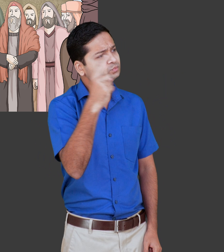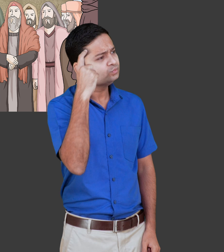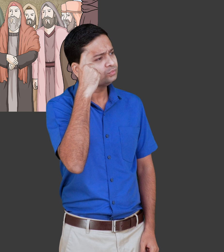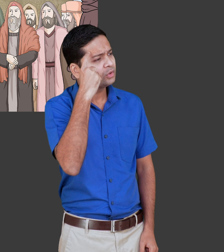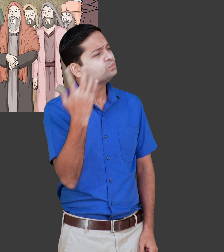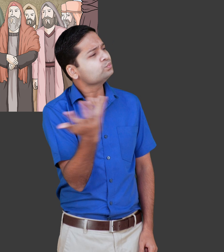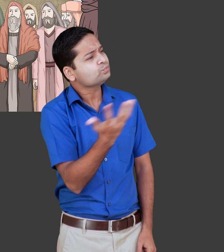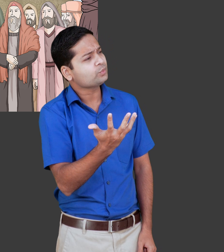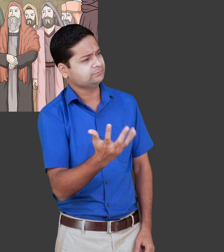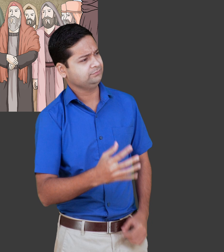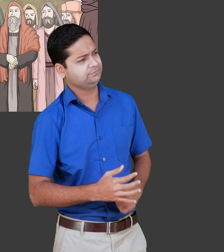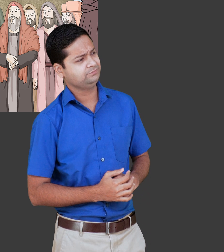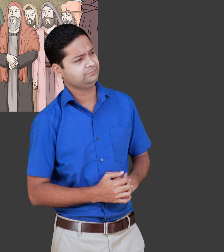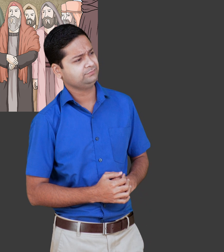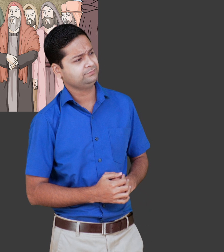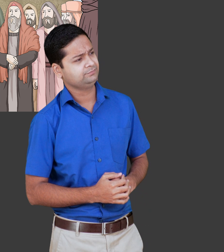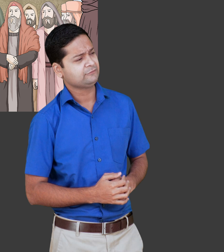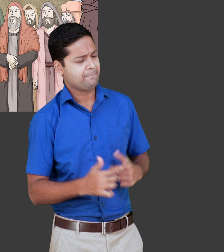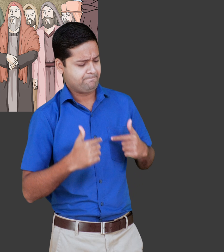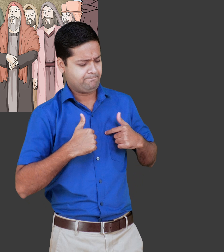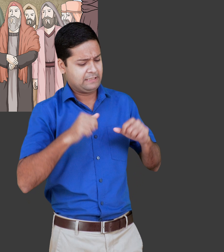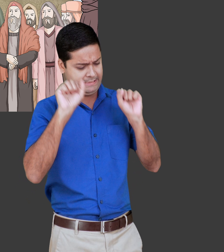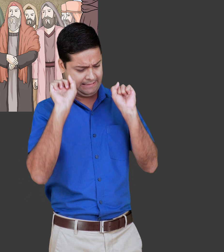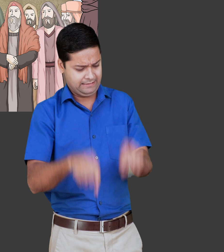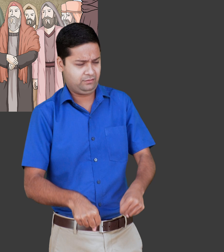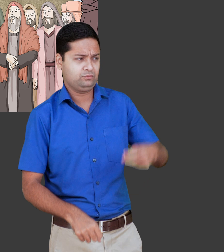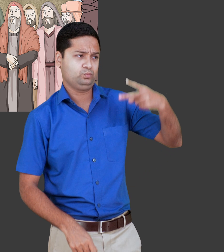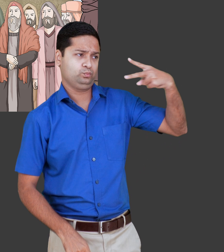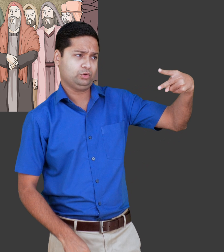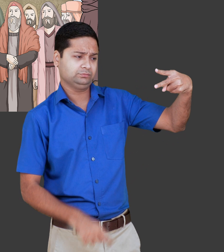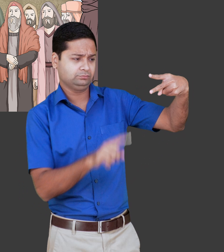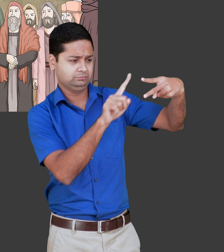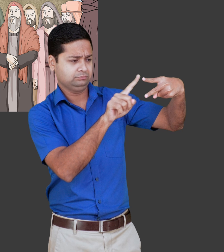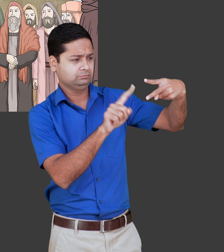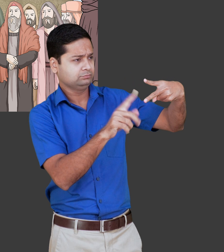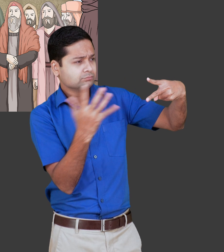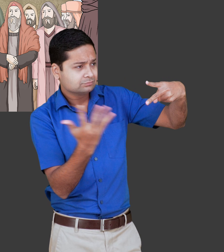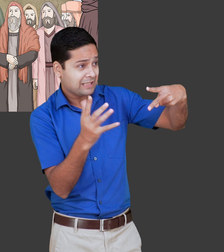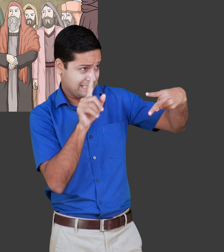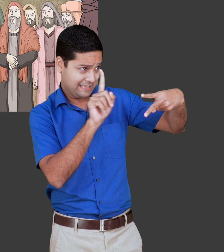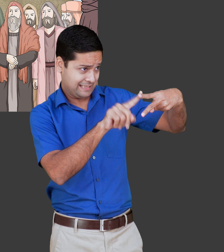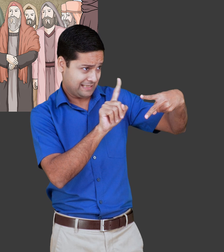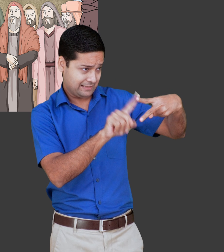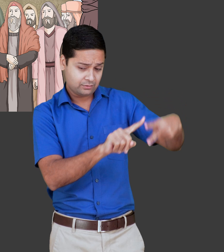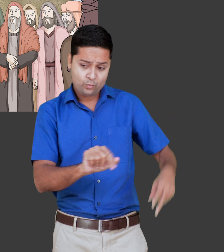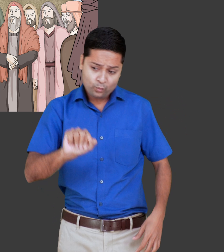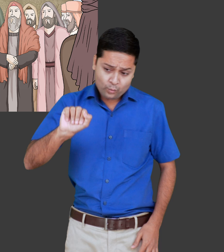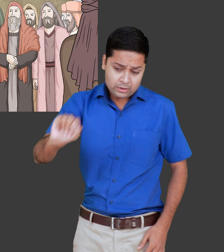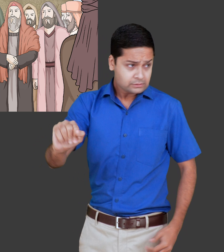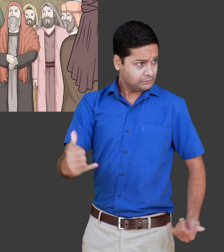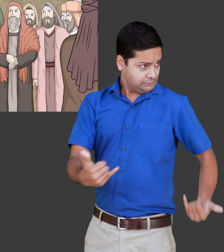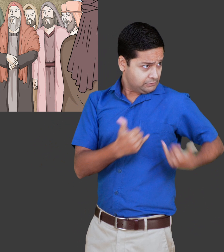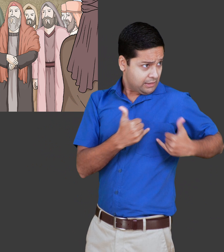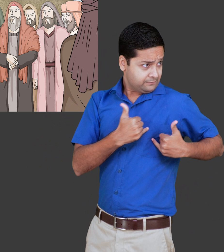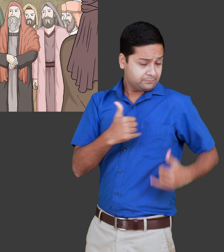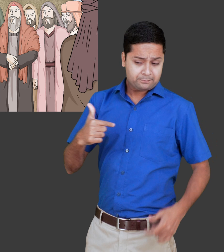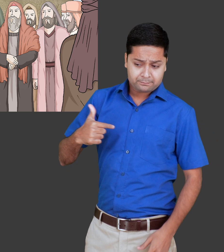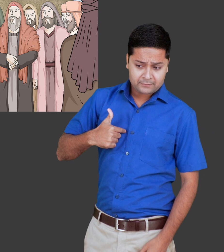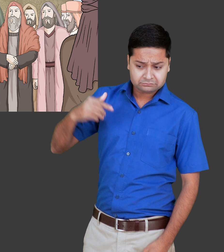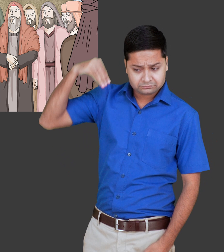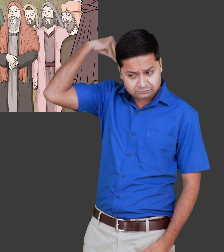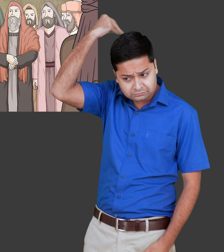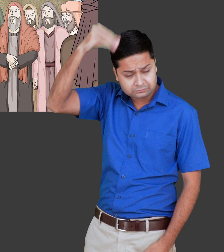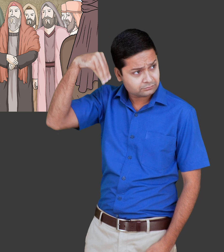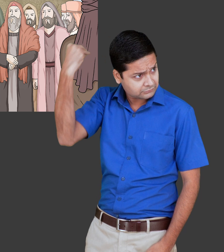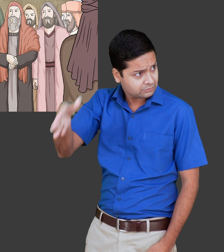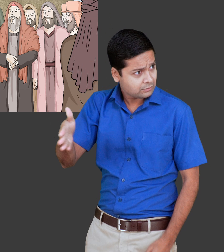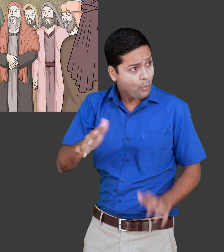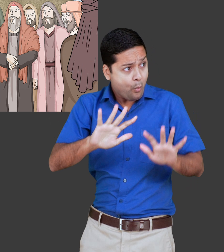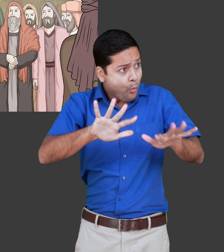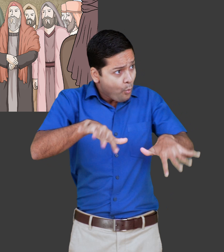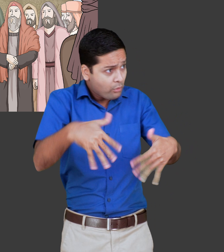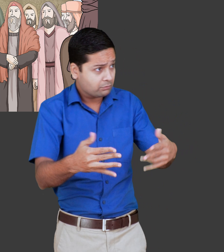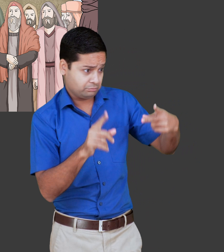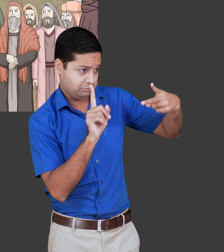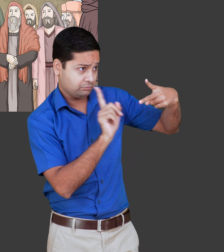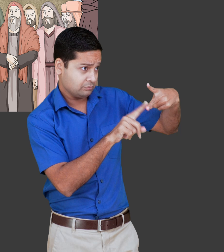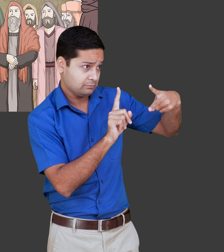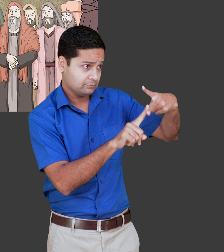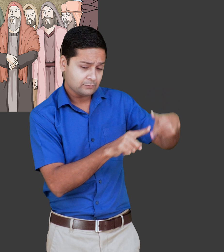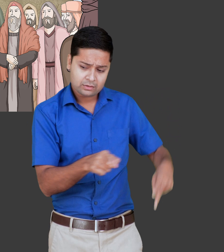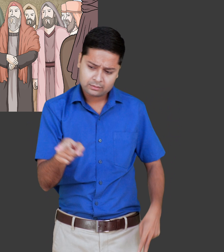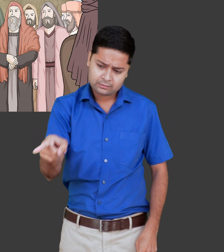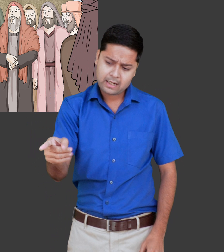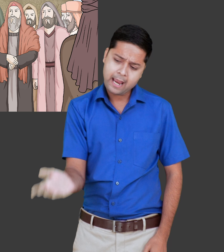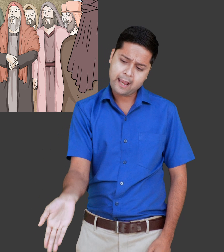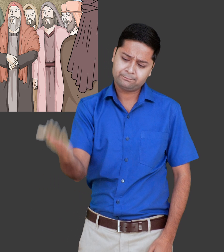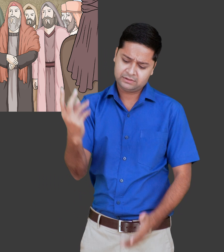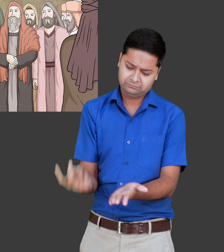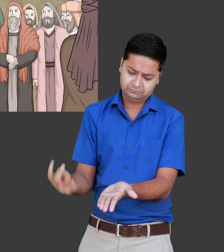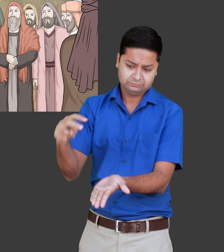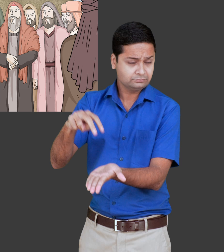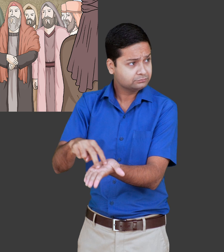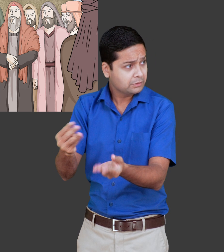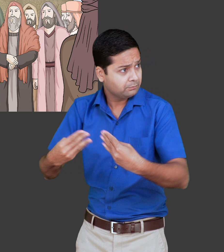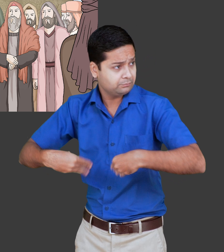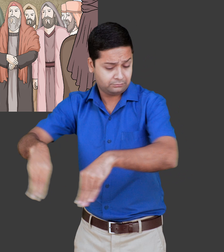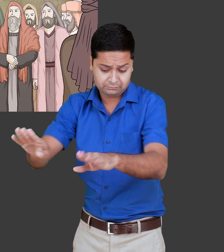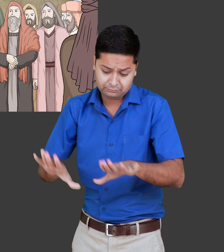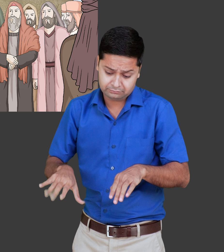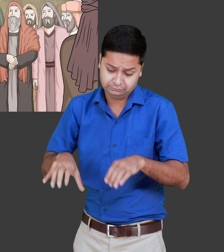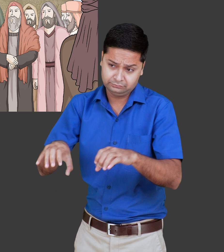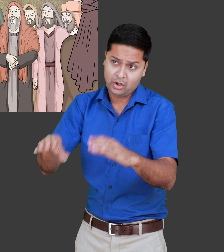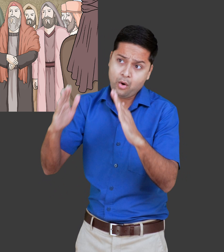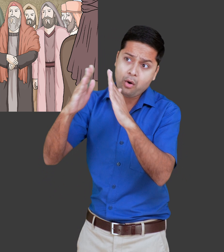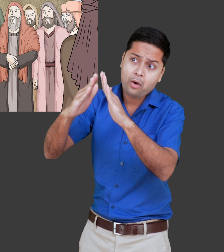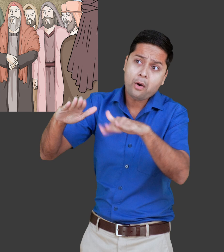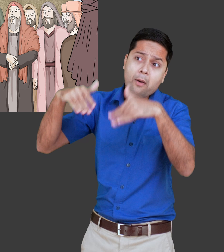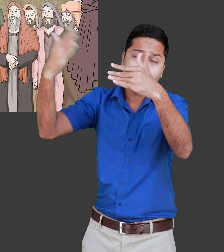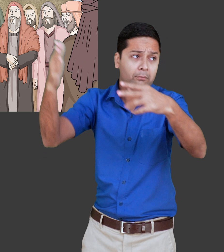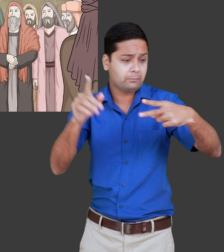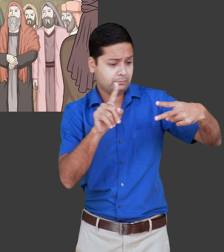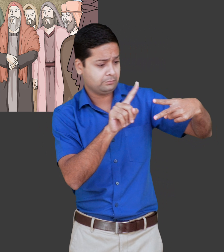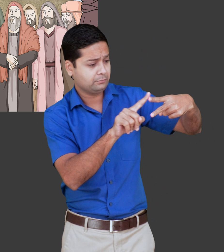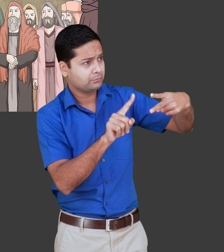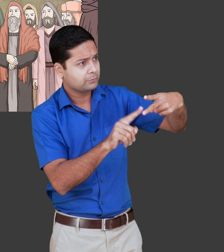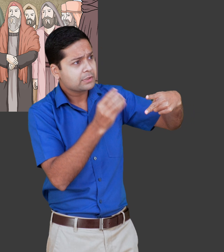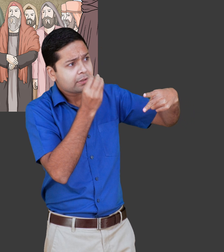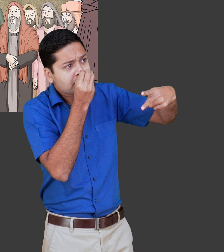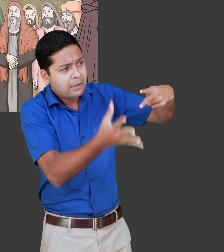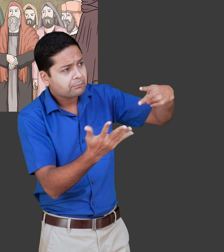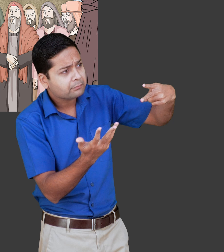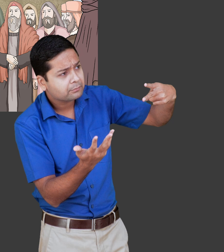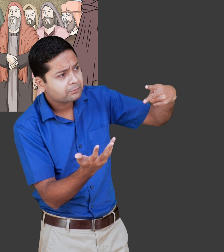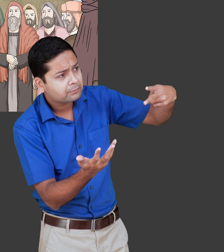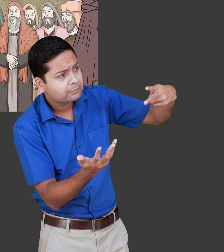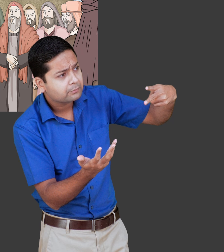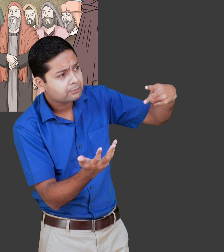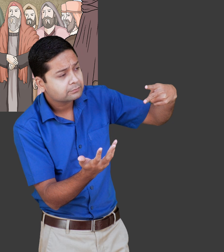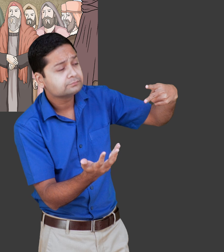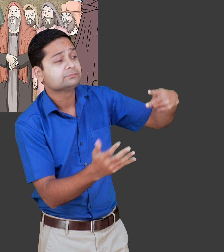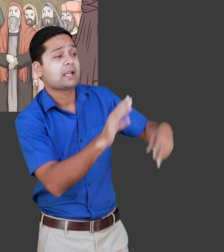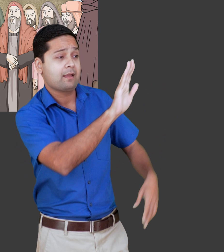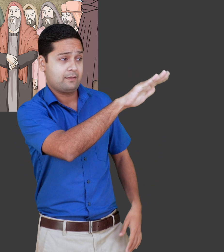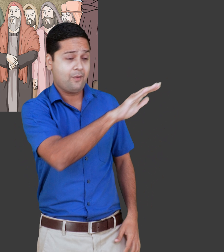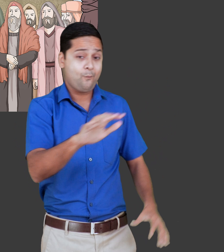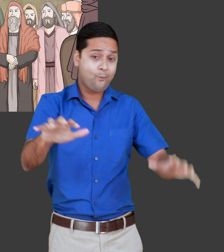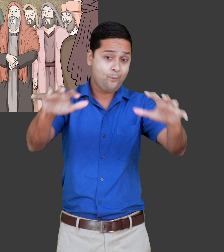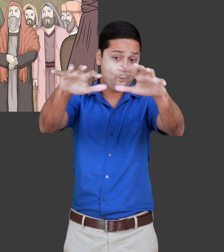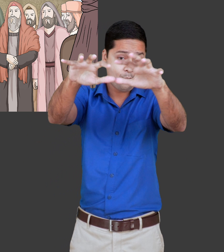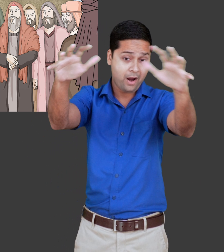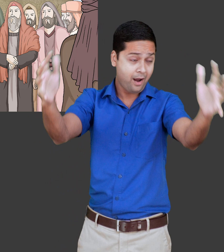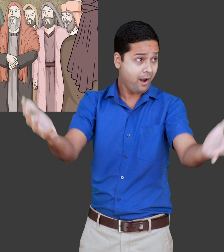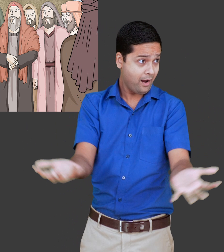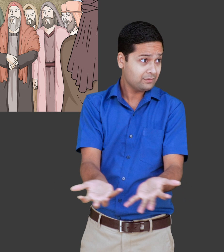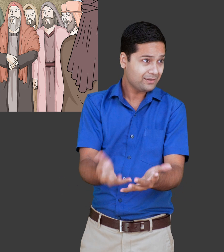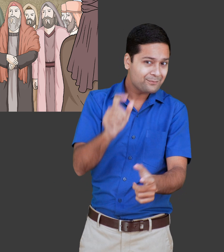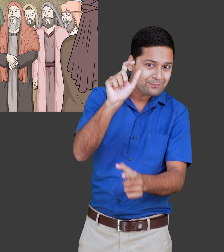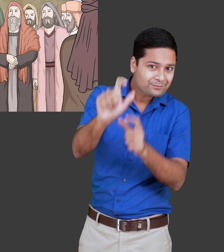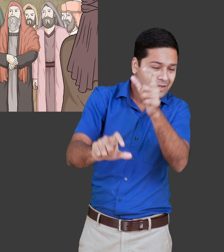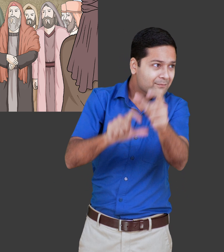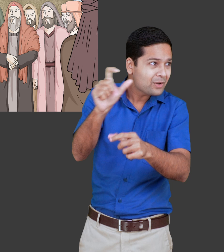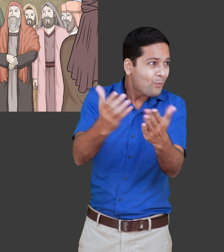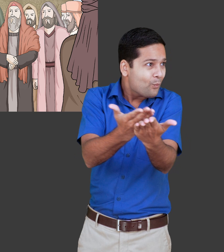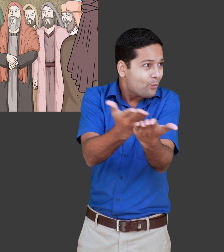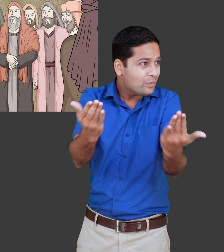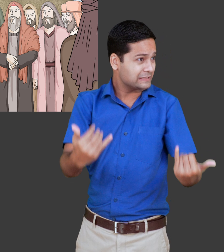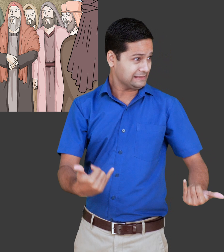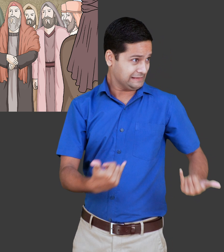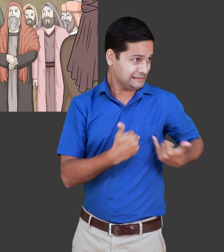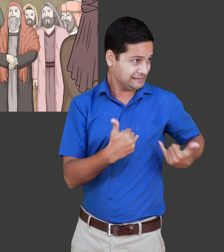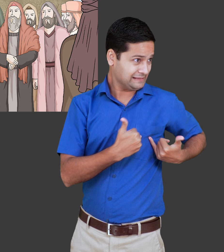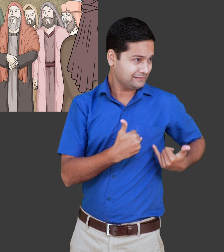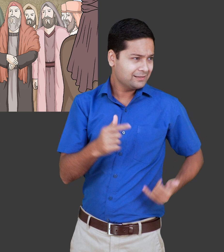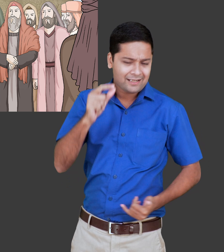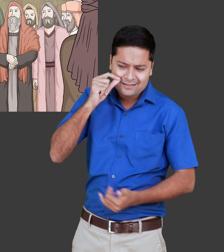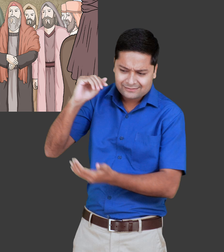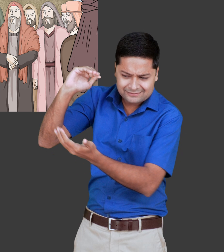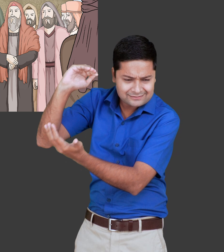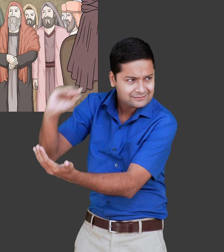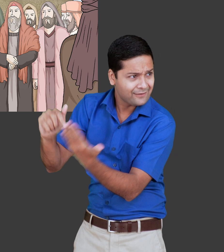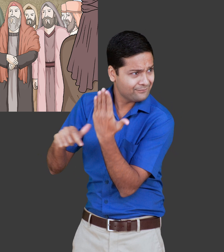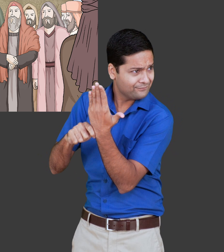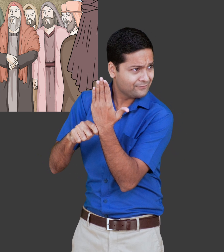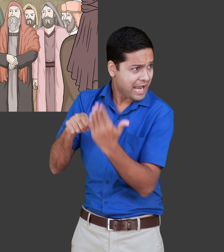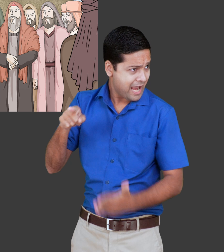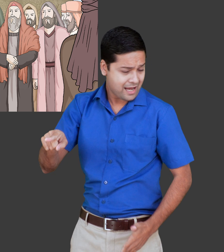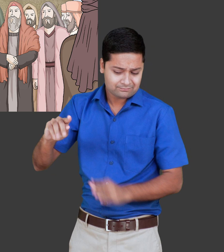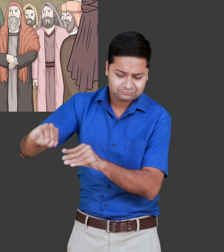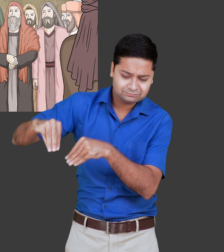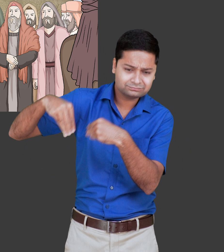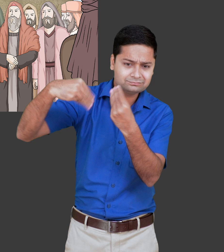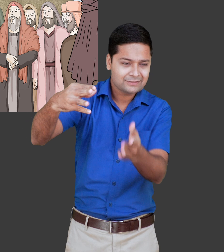“Which is easier: to say to a paralytic, ‘Your sins are forgiven,’ or to say, ‘Get up, pick up your mat, and walk’?